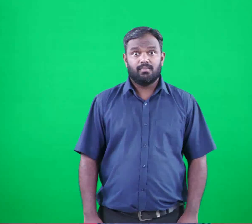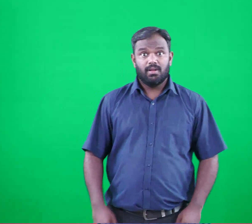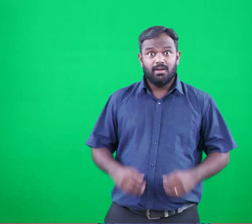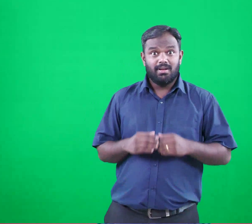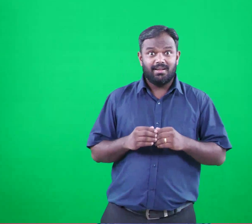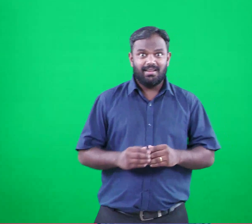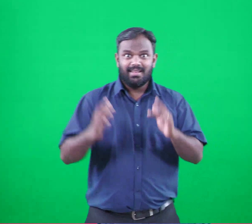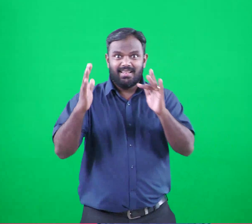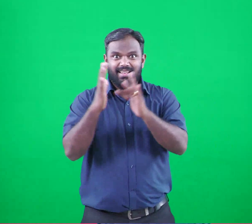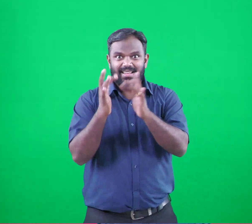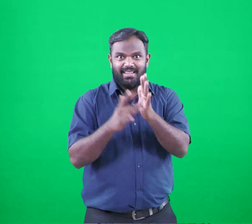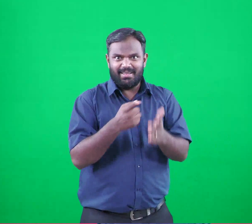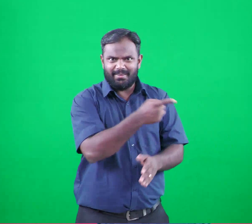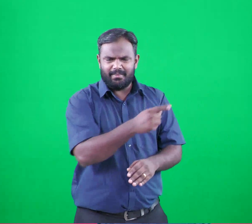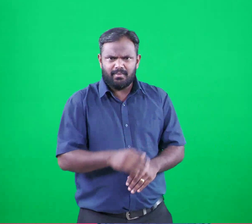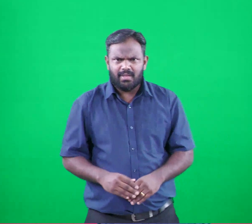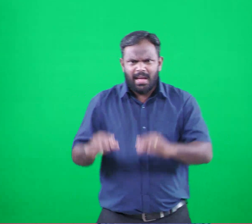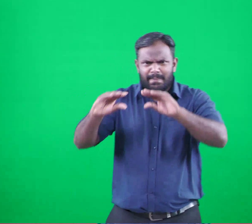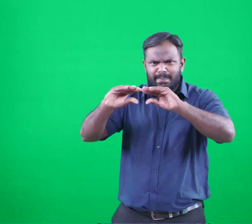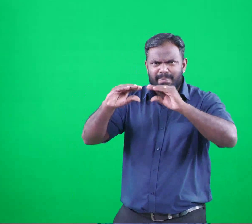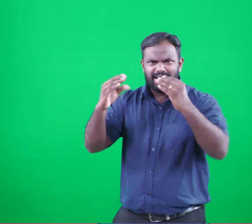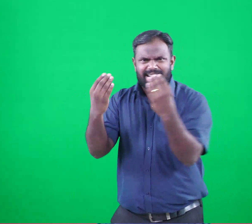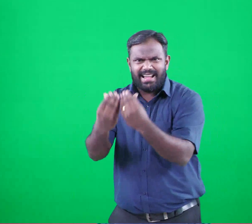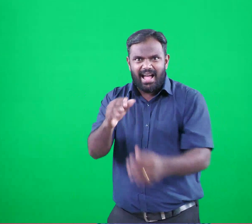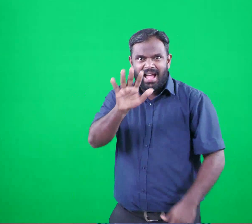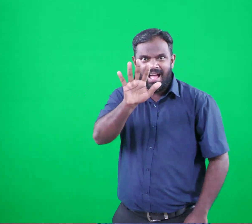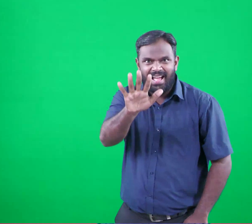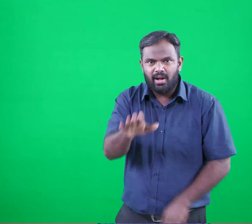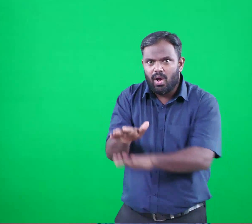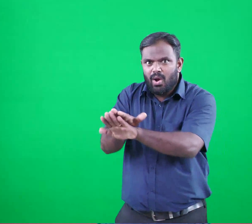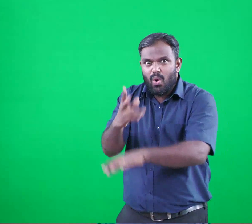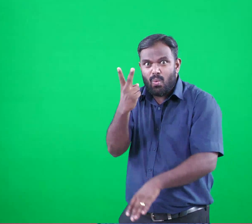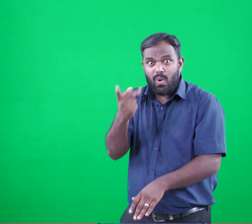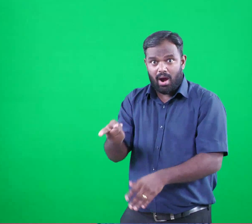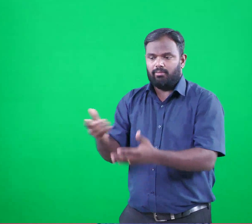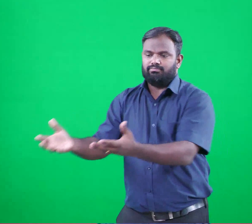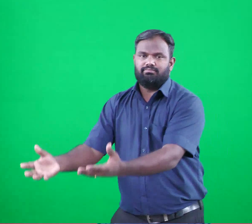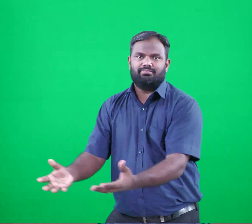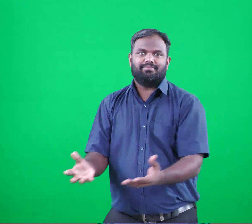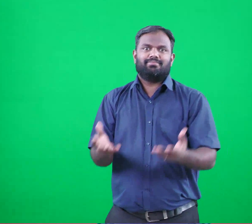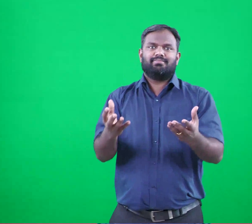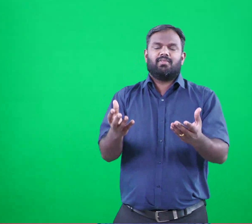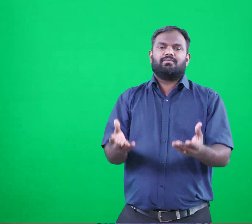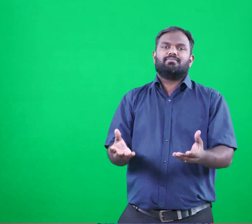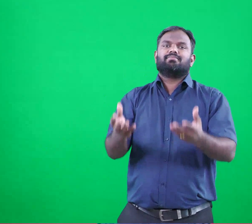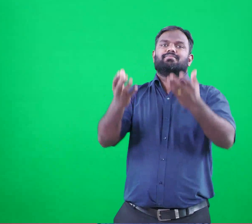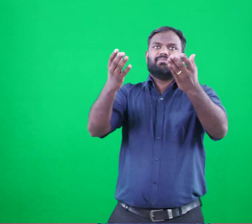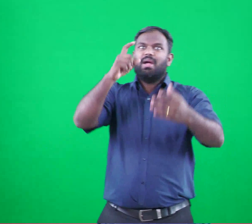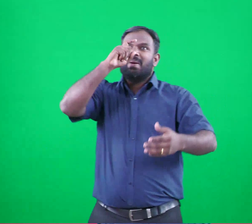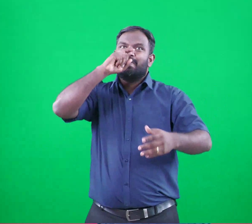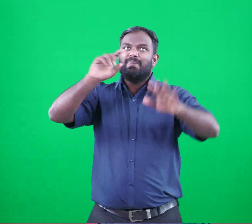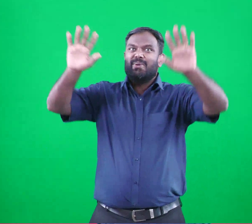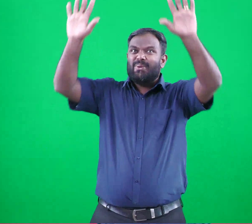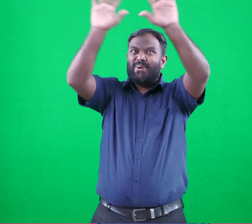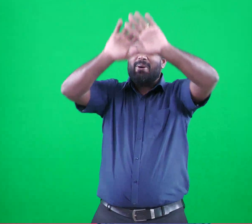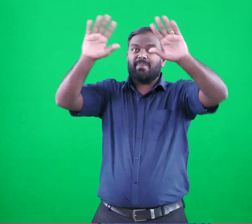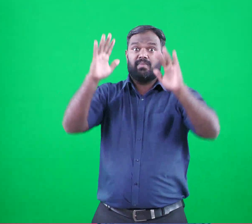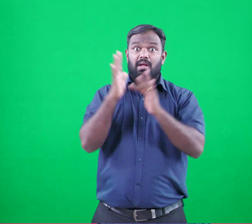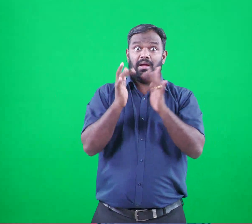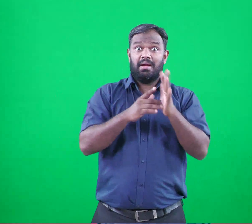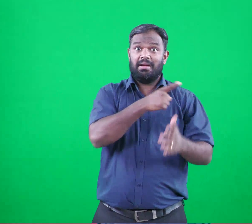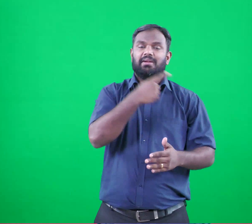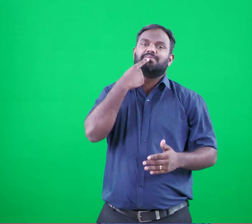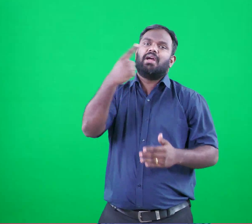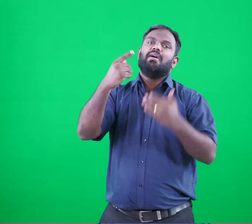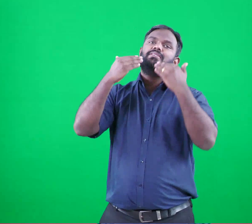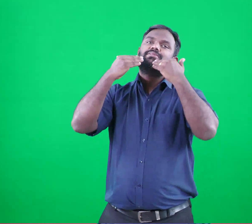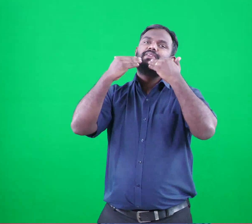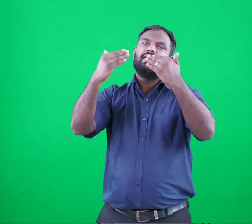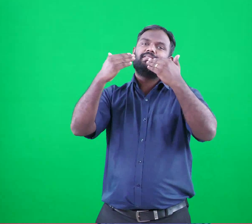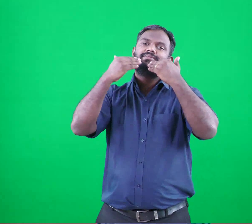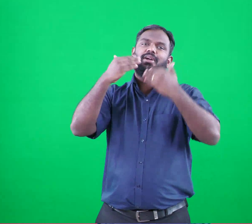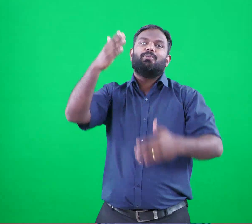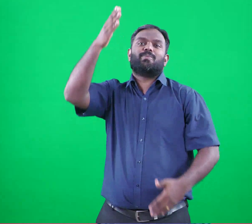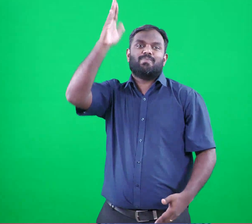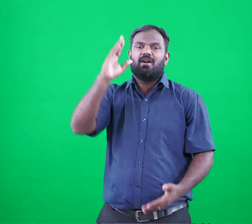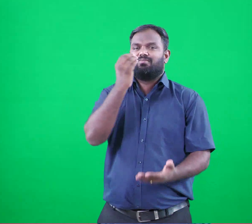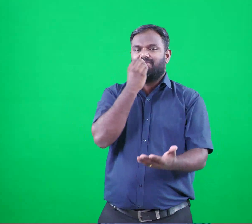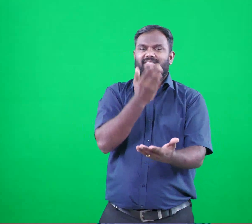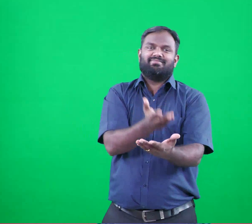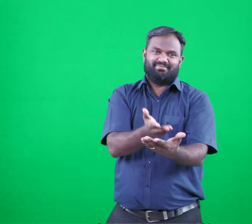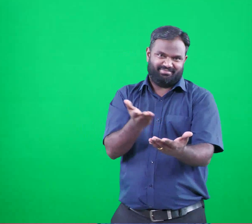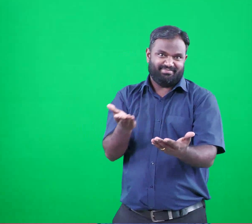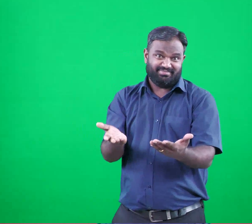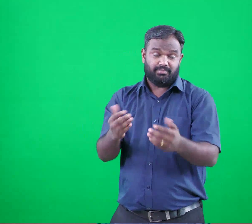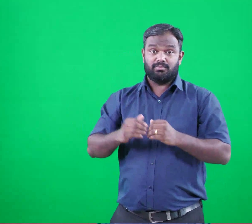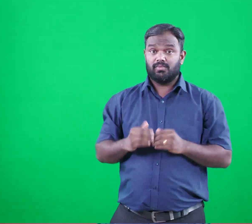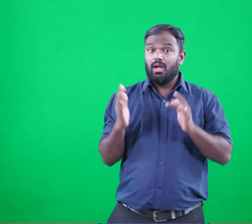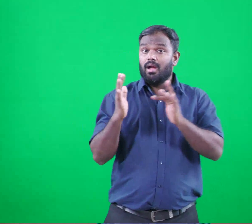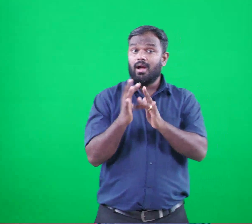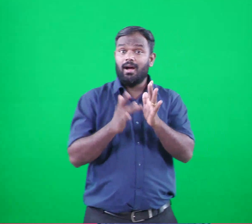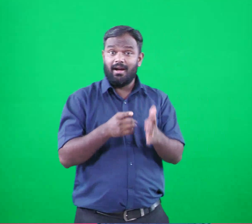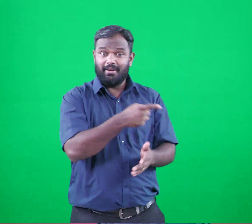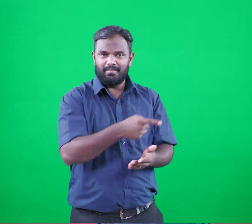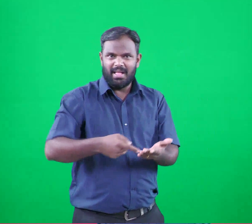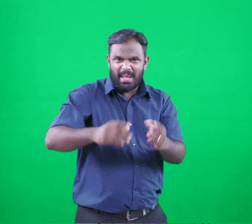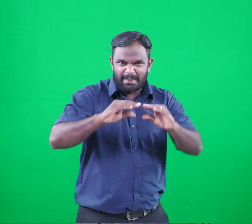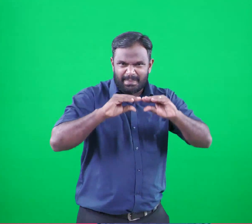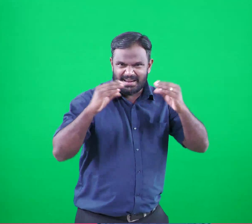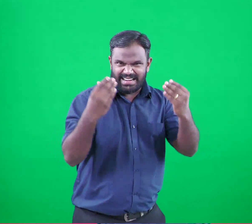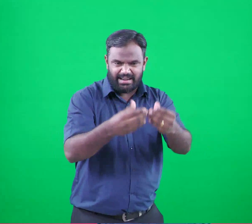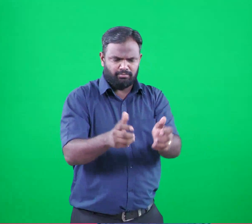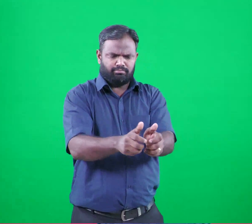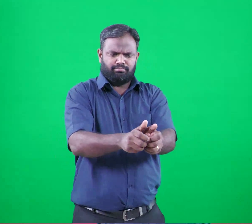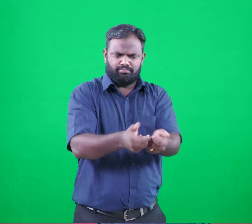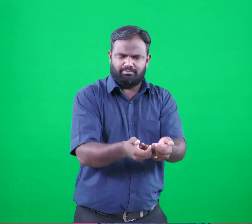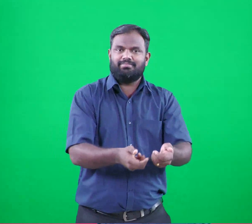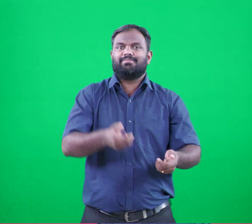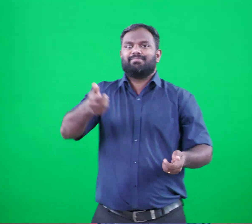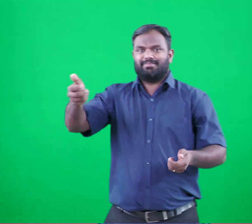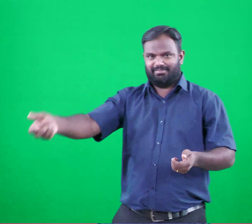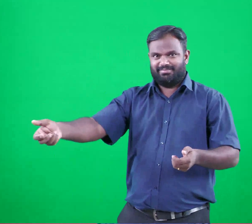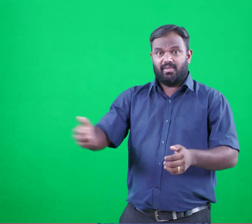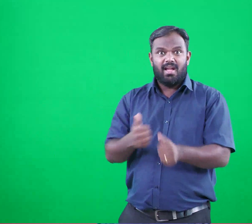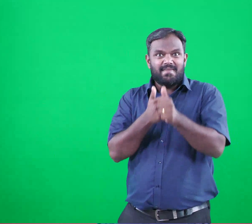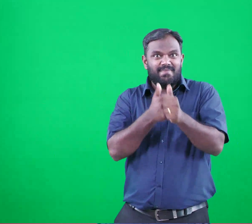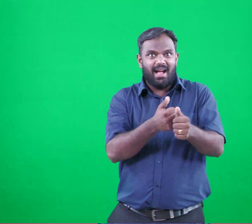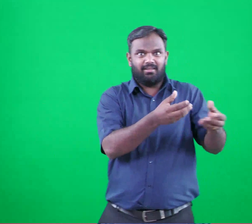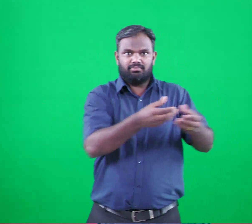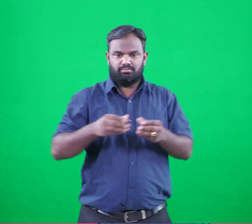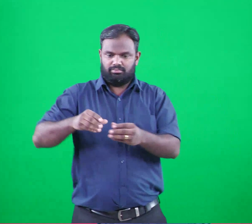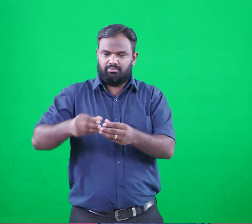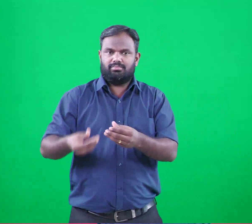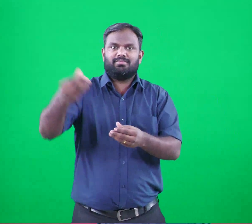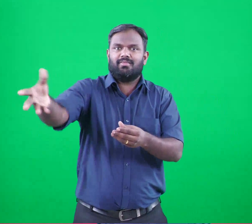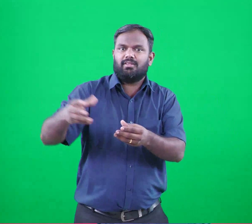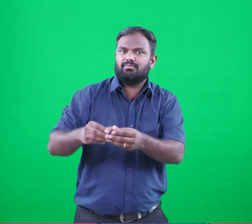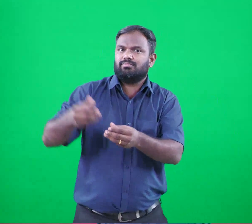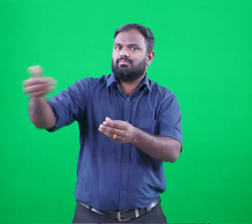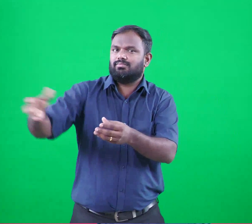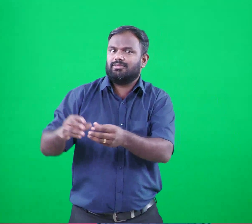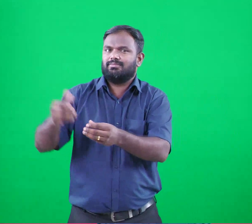Taking the five loaves and the two fish and looking up to heaven, Jesus spoke a blessing and broke the loaves.